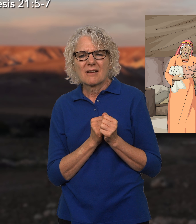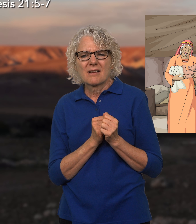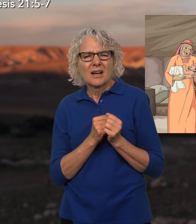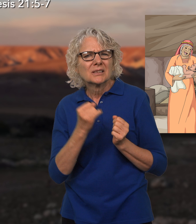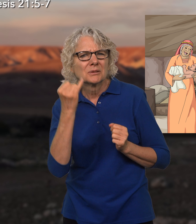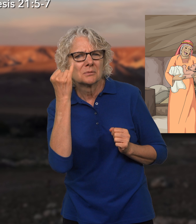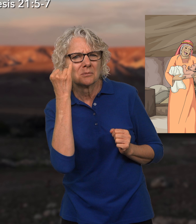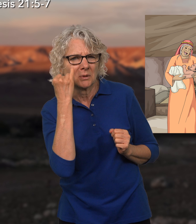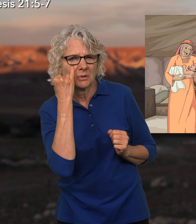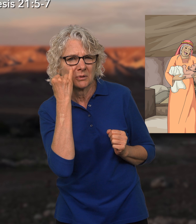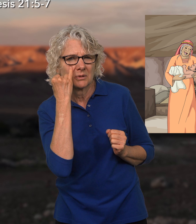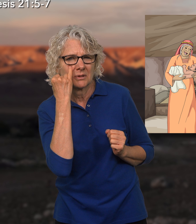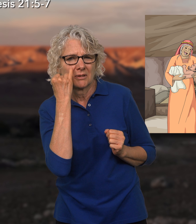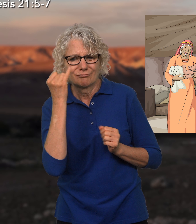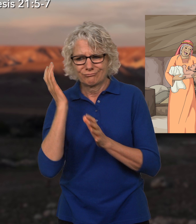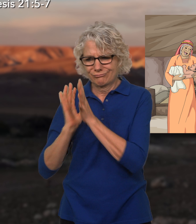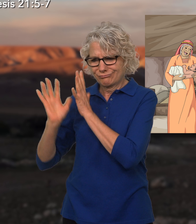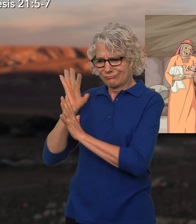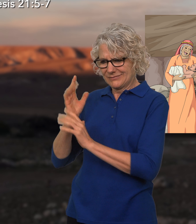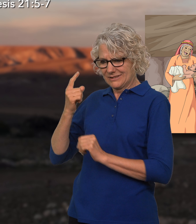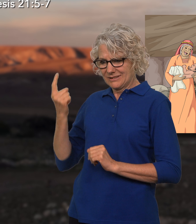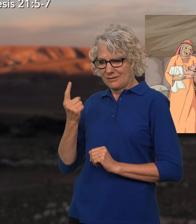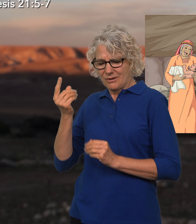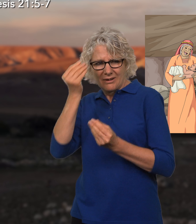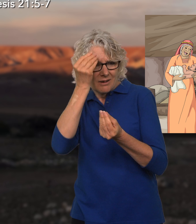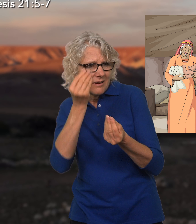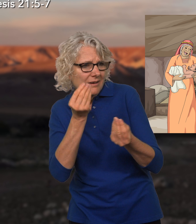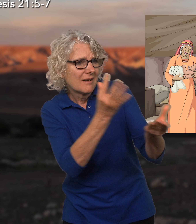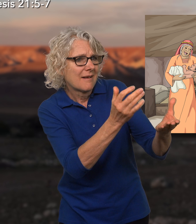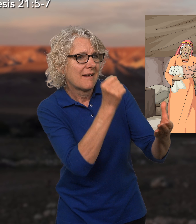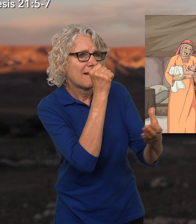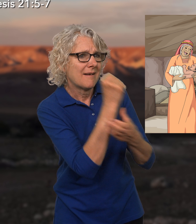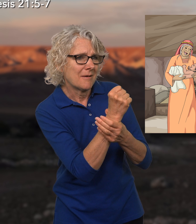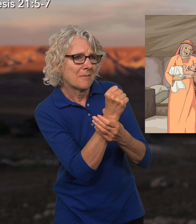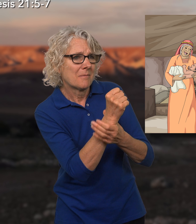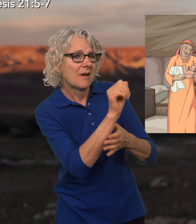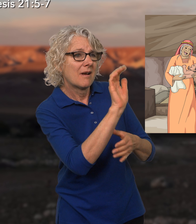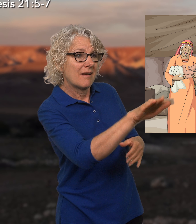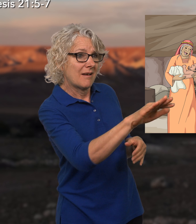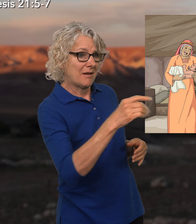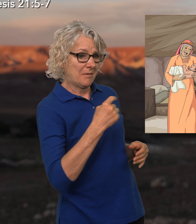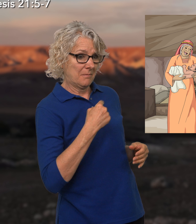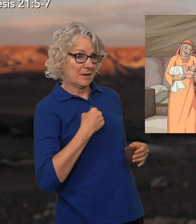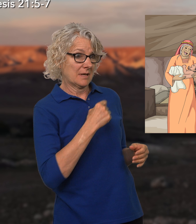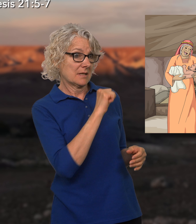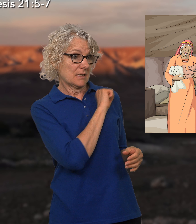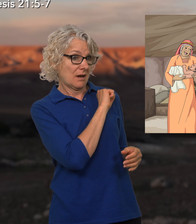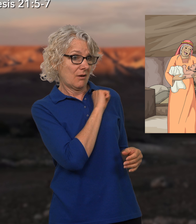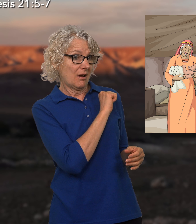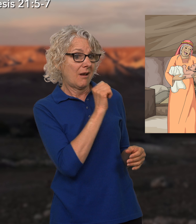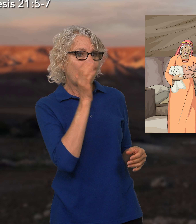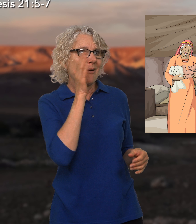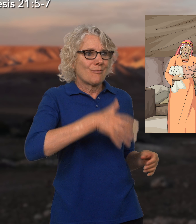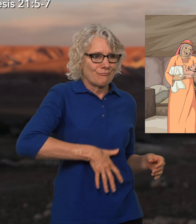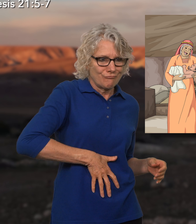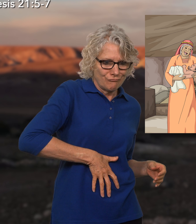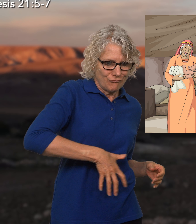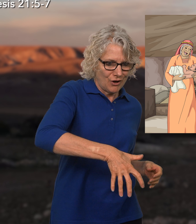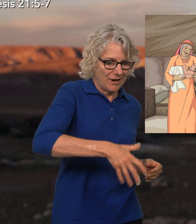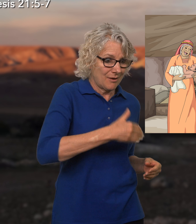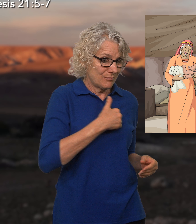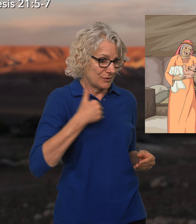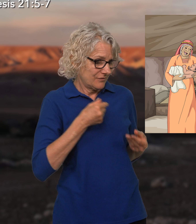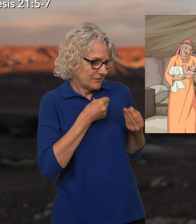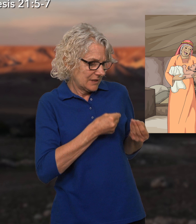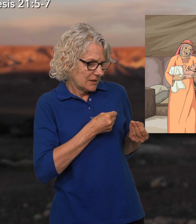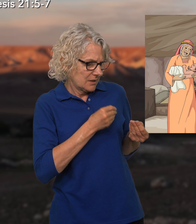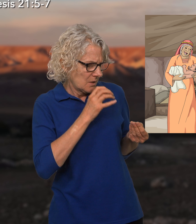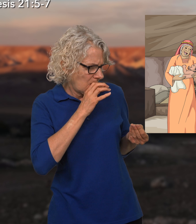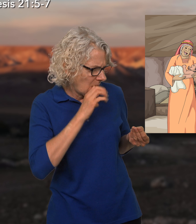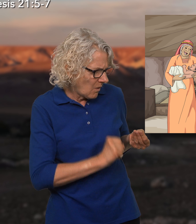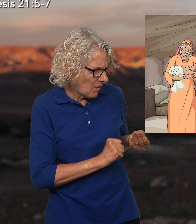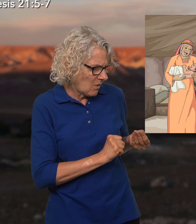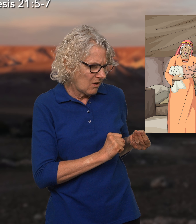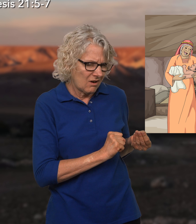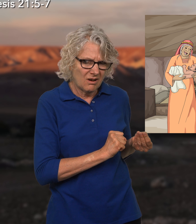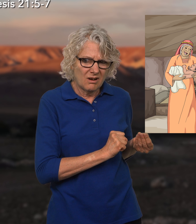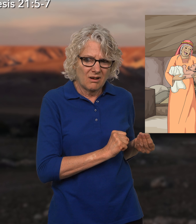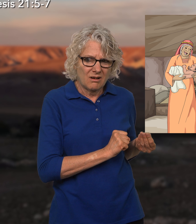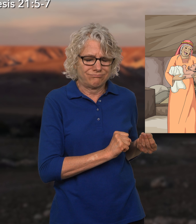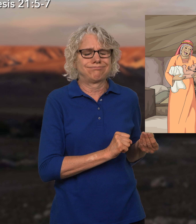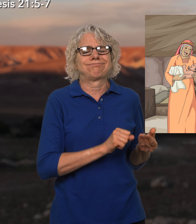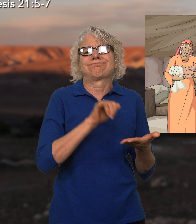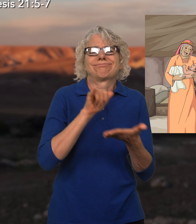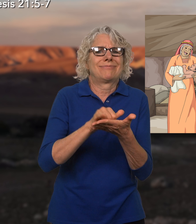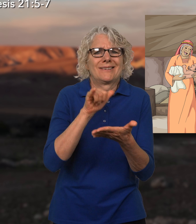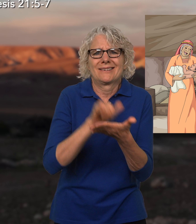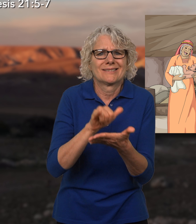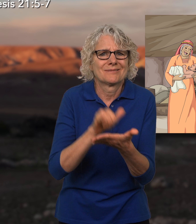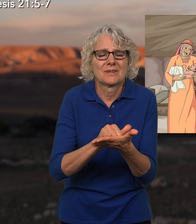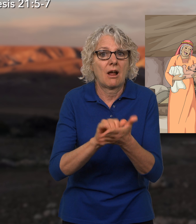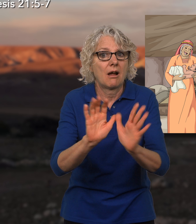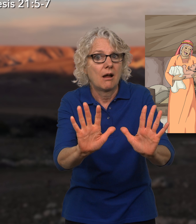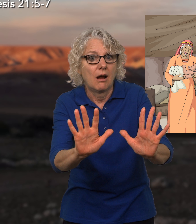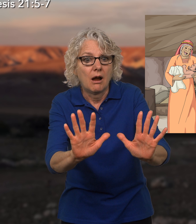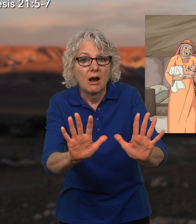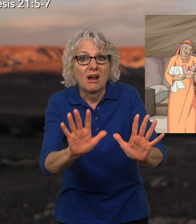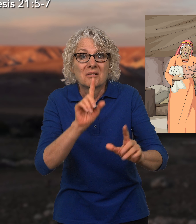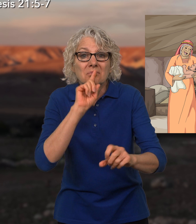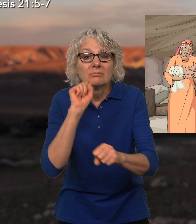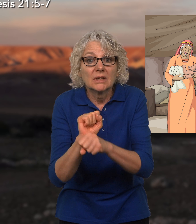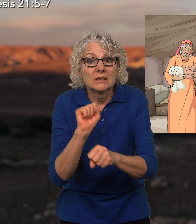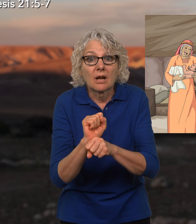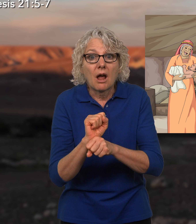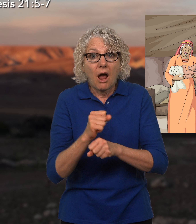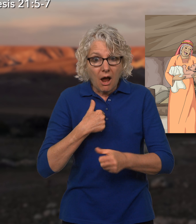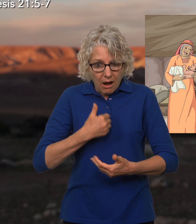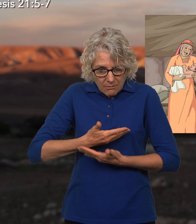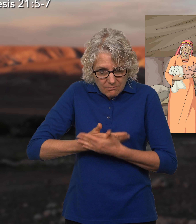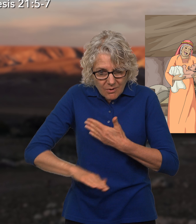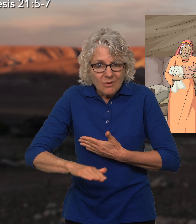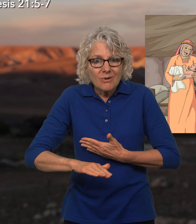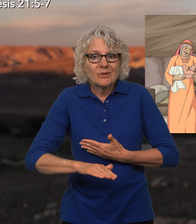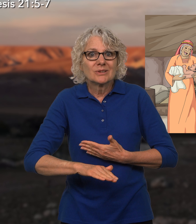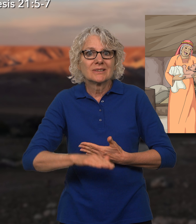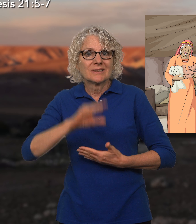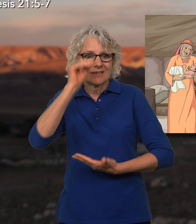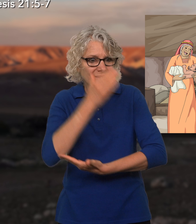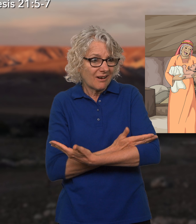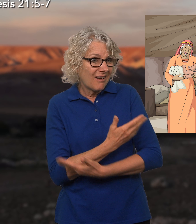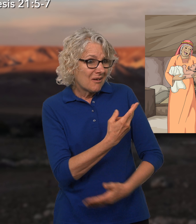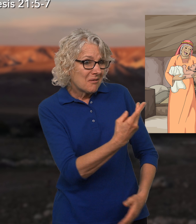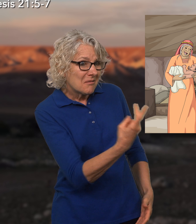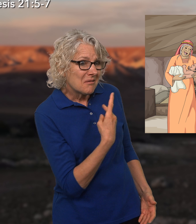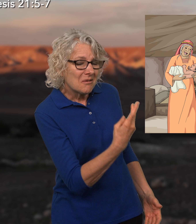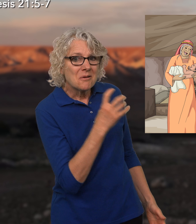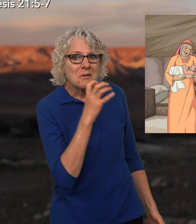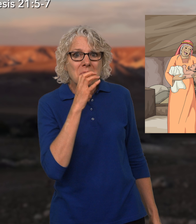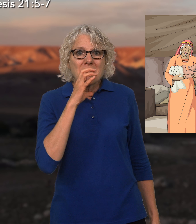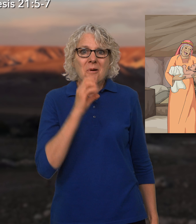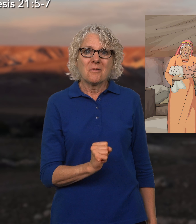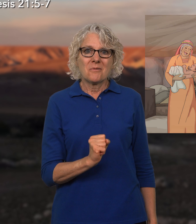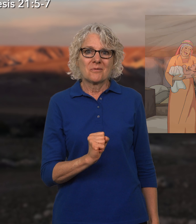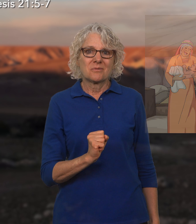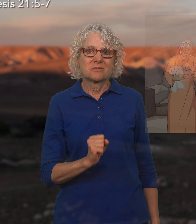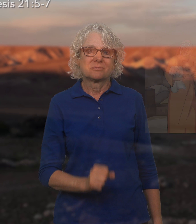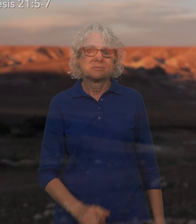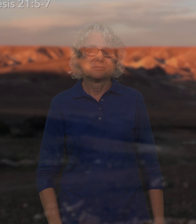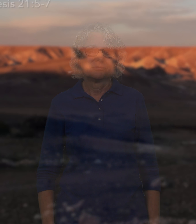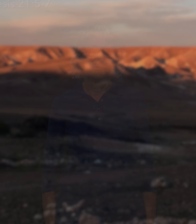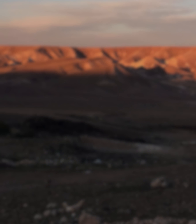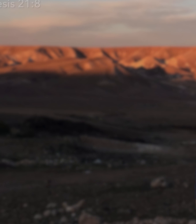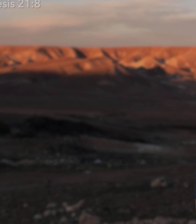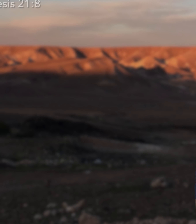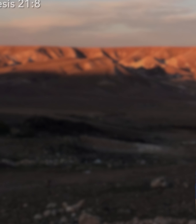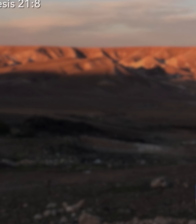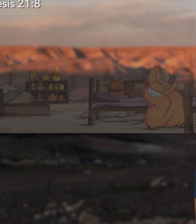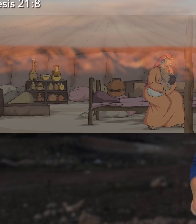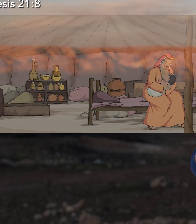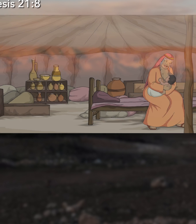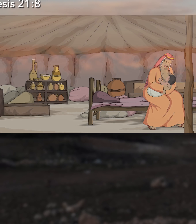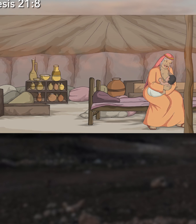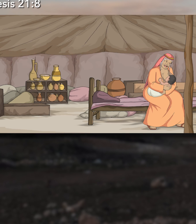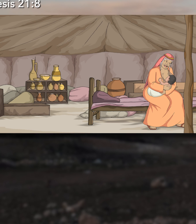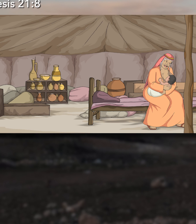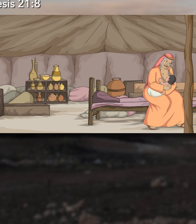She added, “Who would have told Abraham that Sarah would nurse children? Yet I have borne him a son in his old age.”